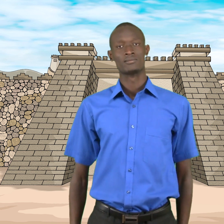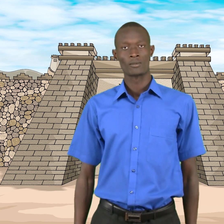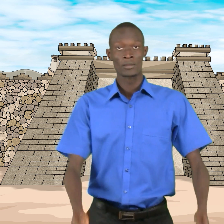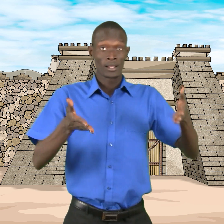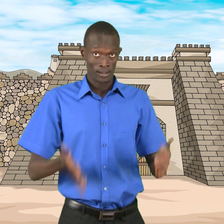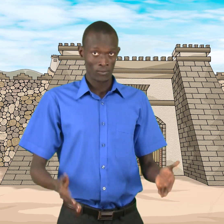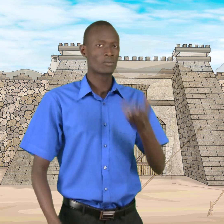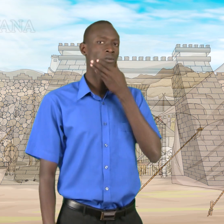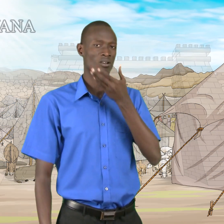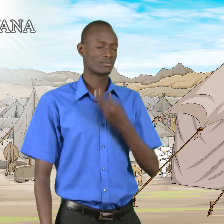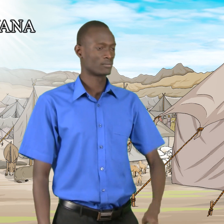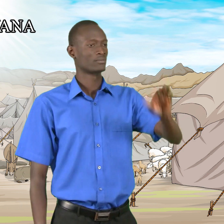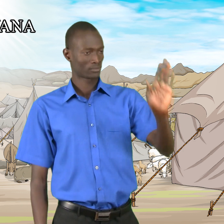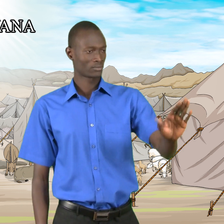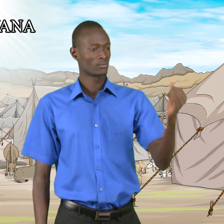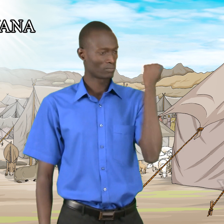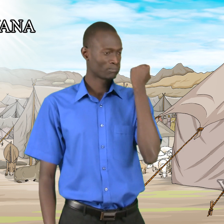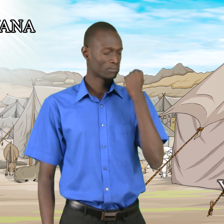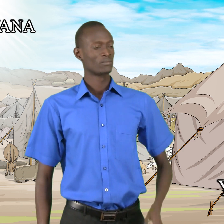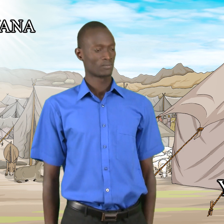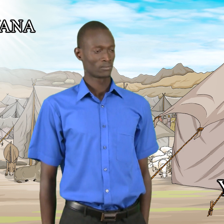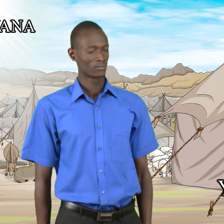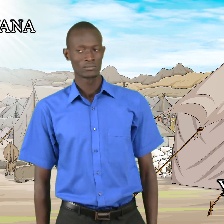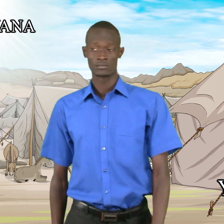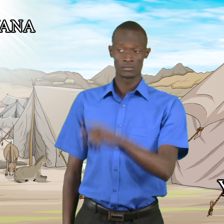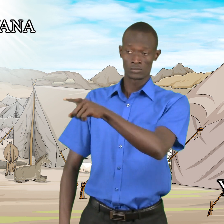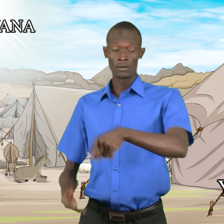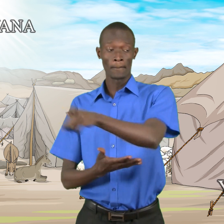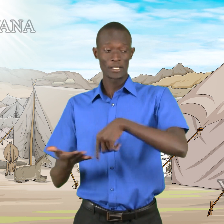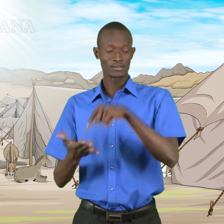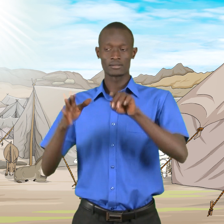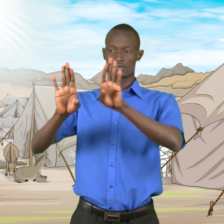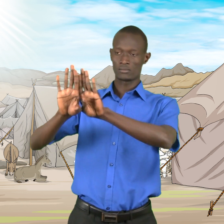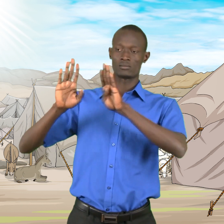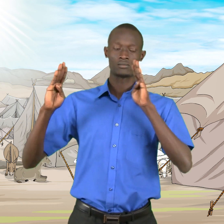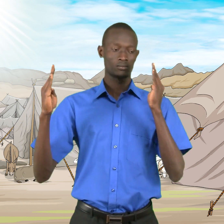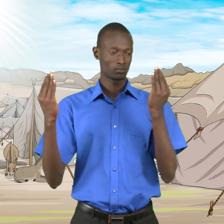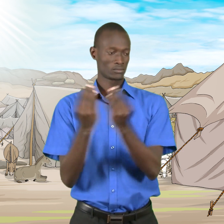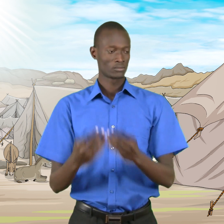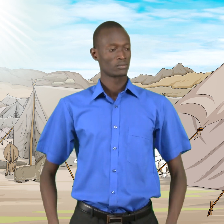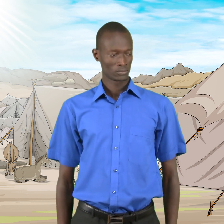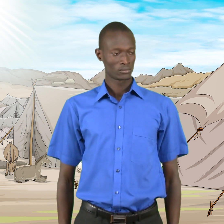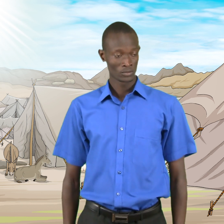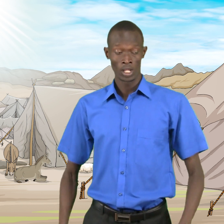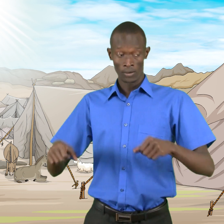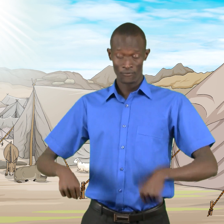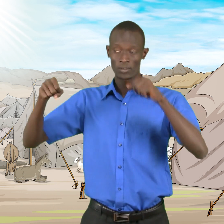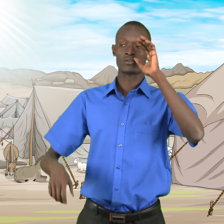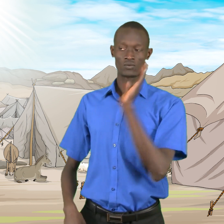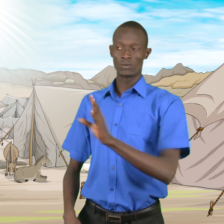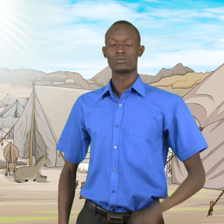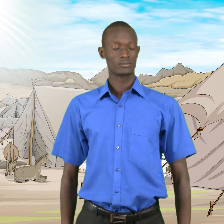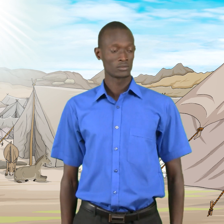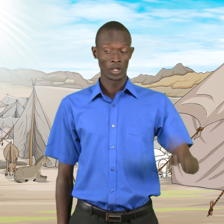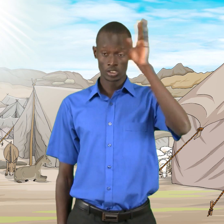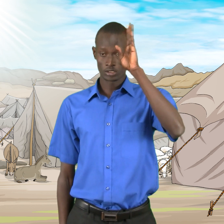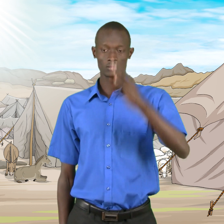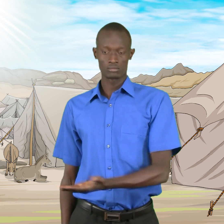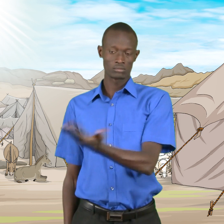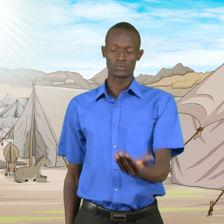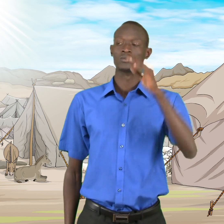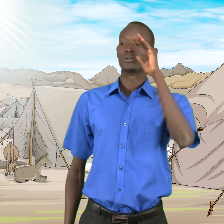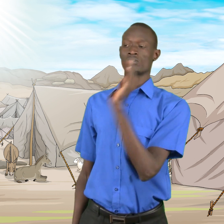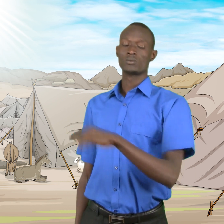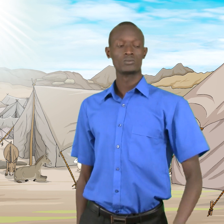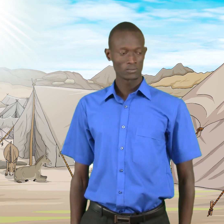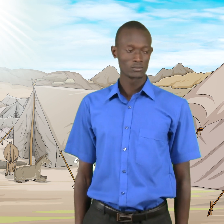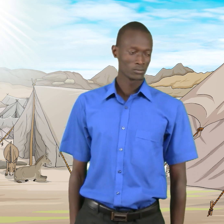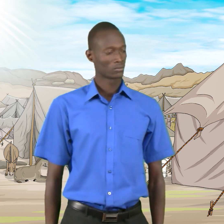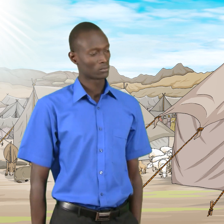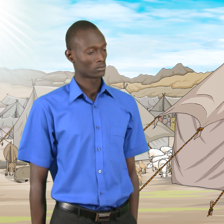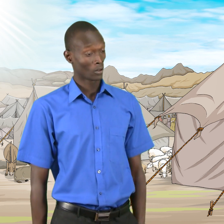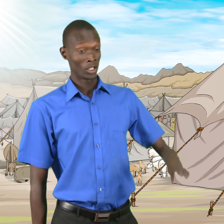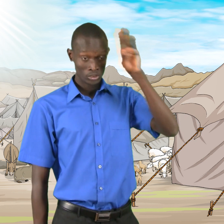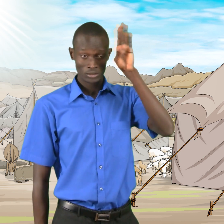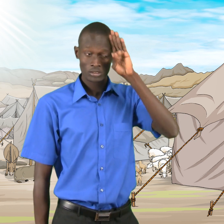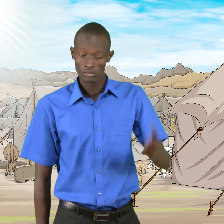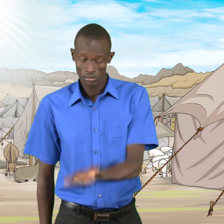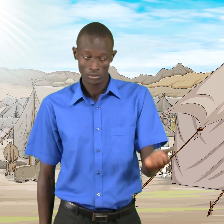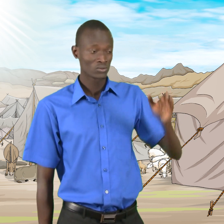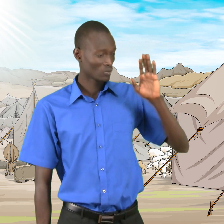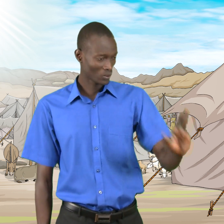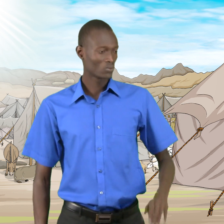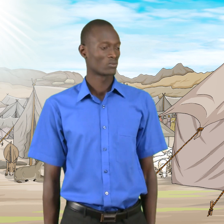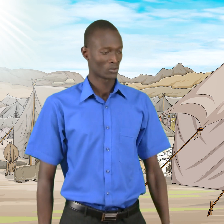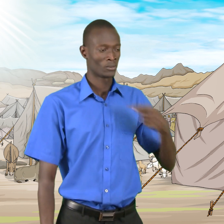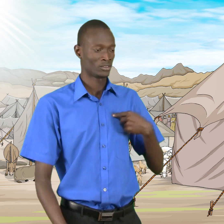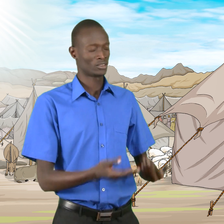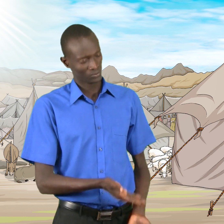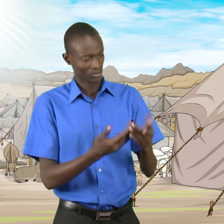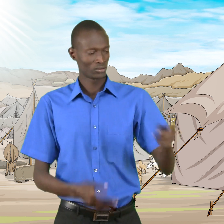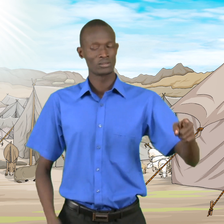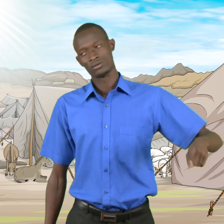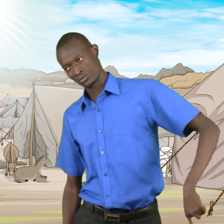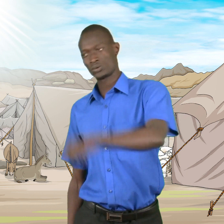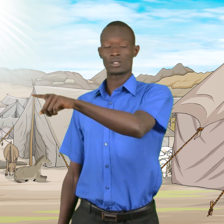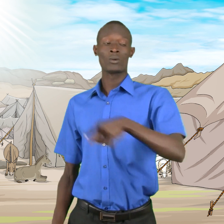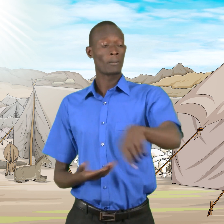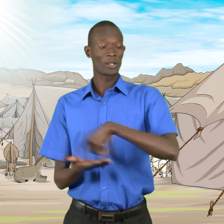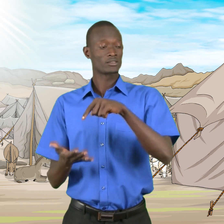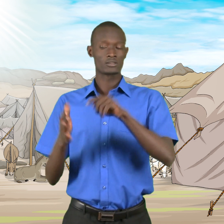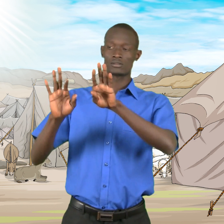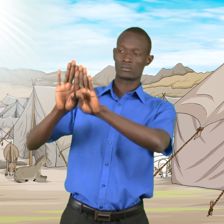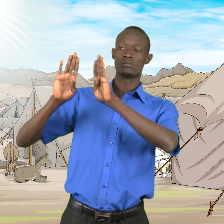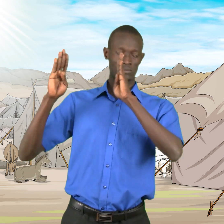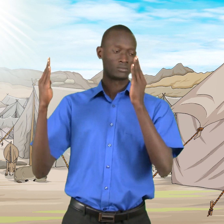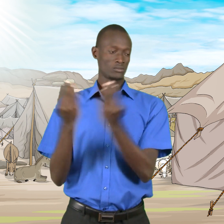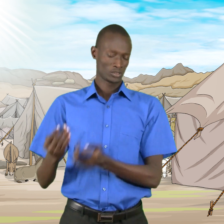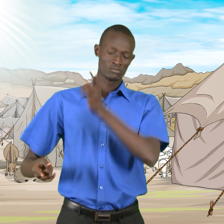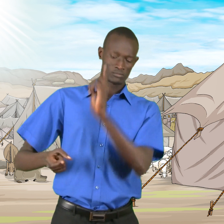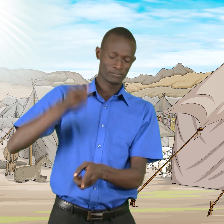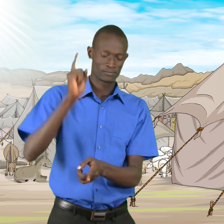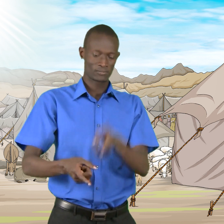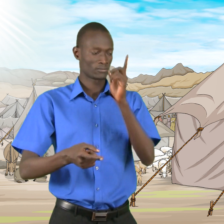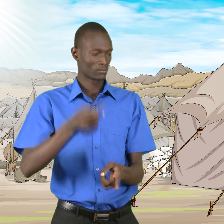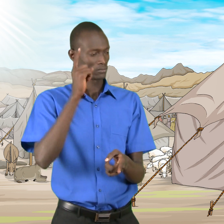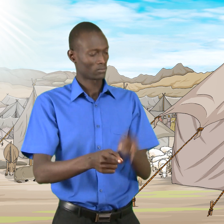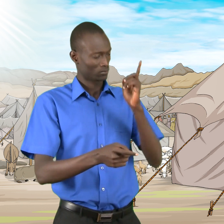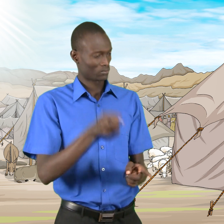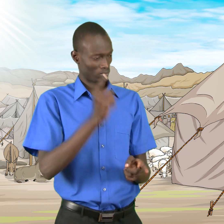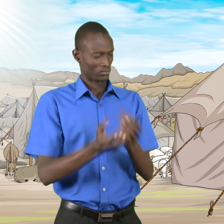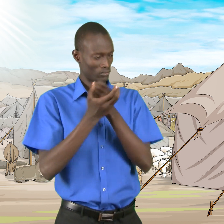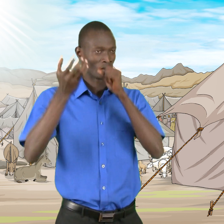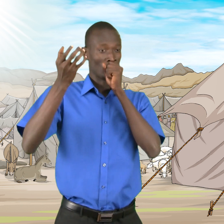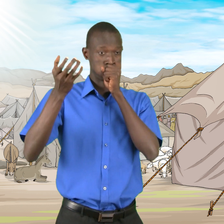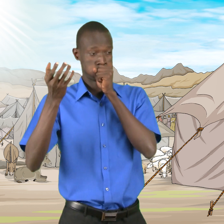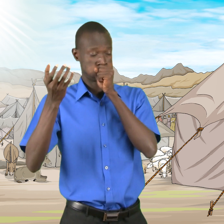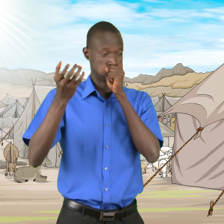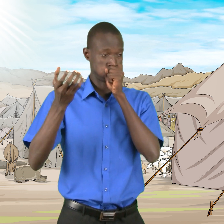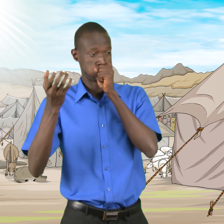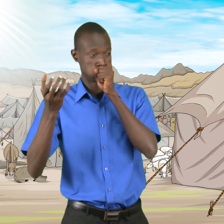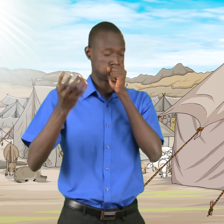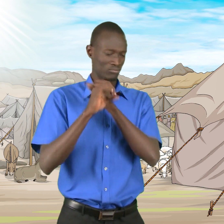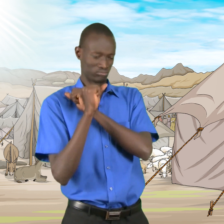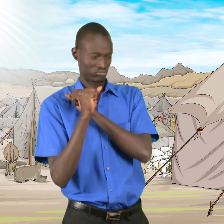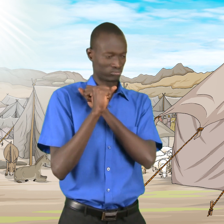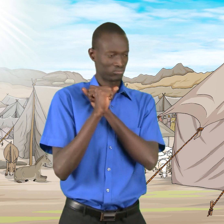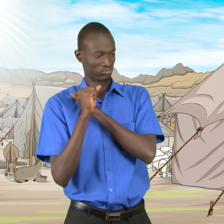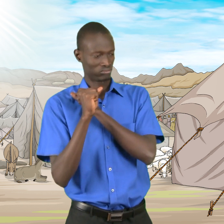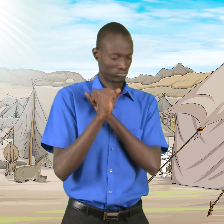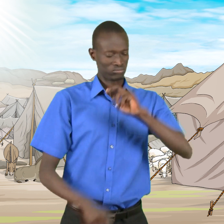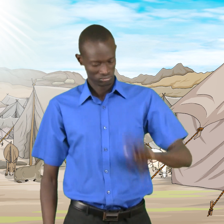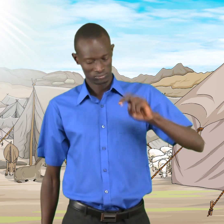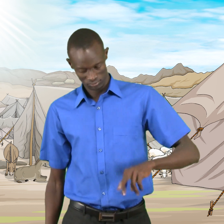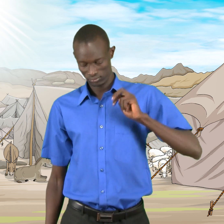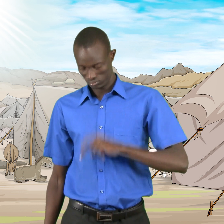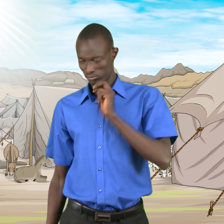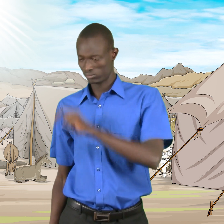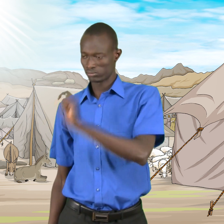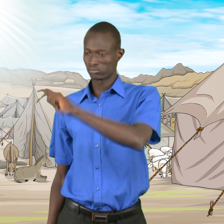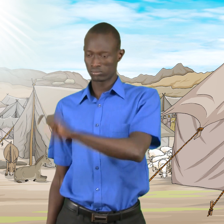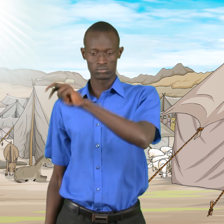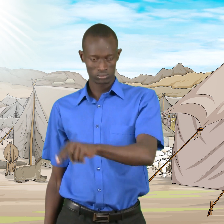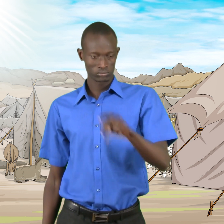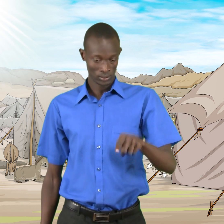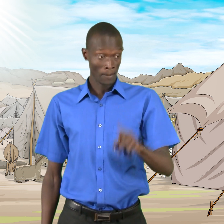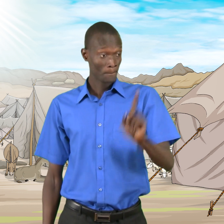And the LORD said to Joshua, “Behold, I have delivered Jericho into your hand, along with its king and its mighty men of valor.